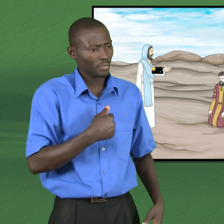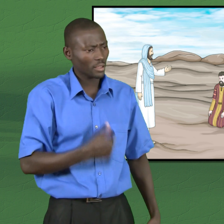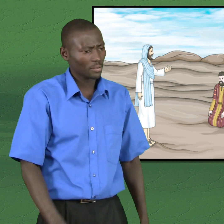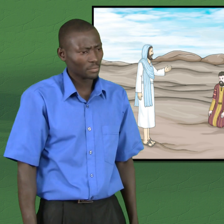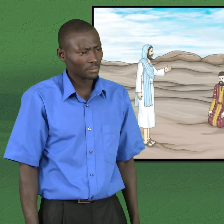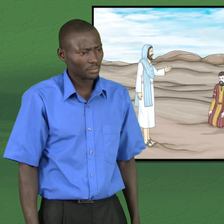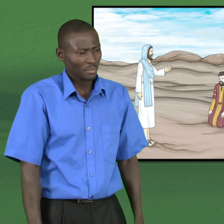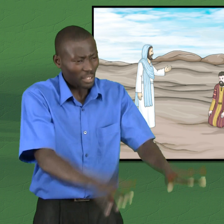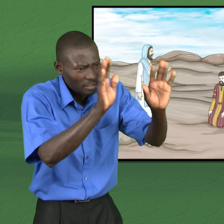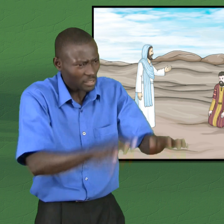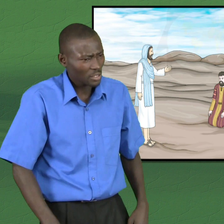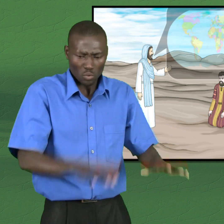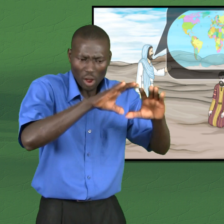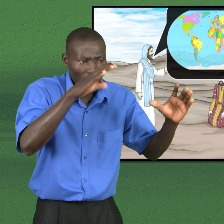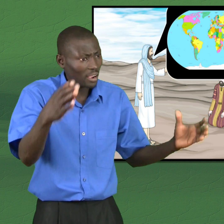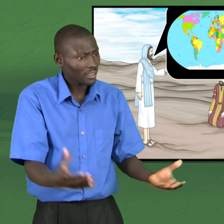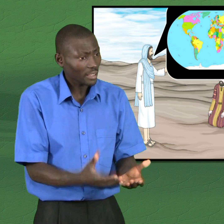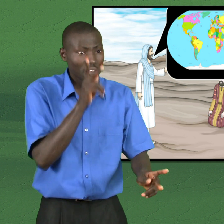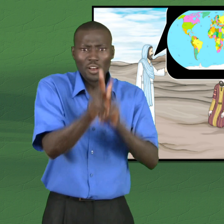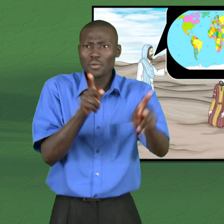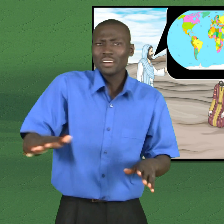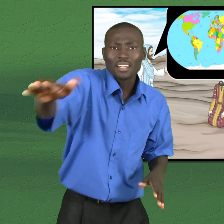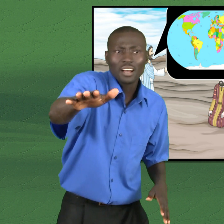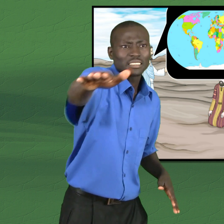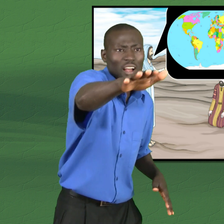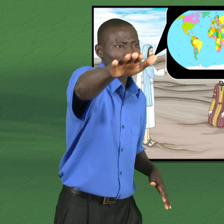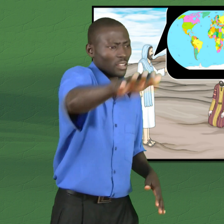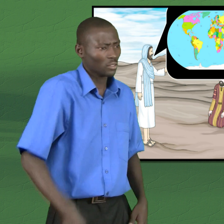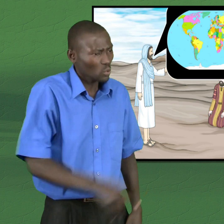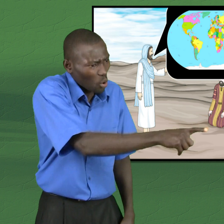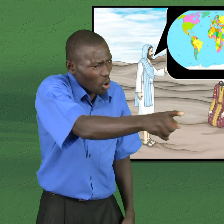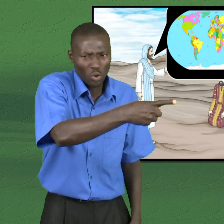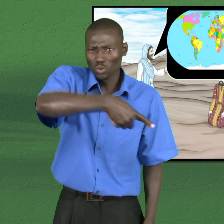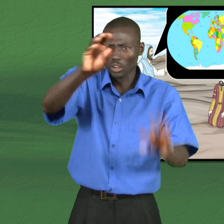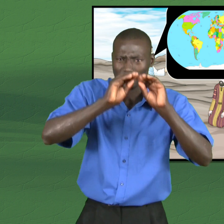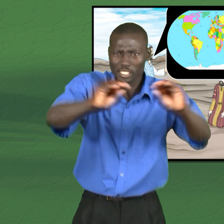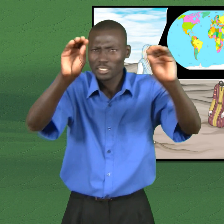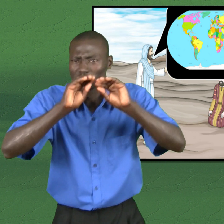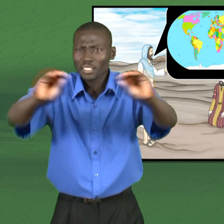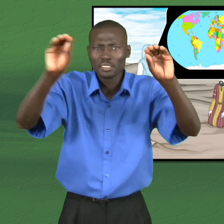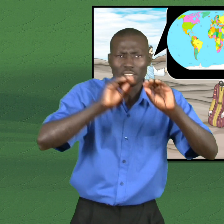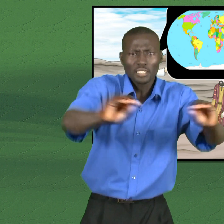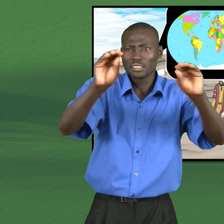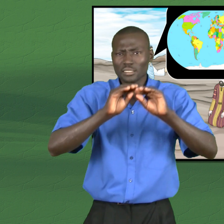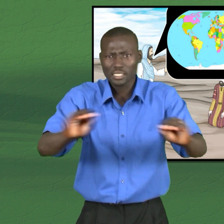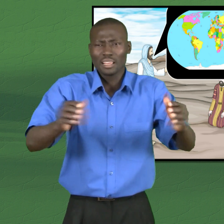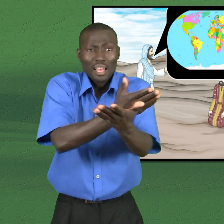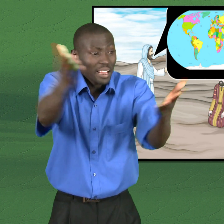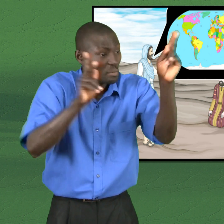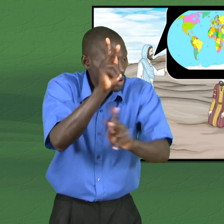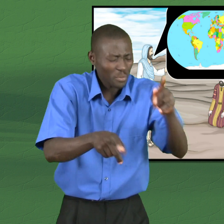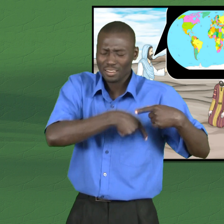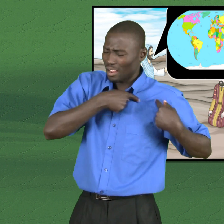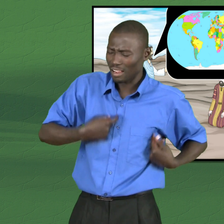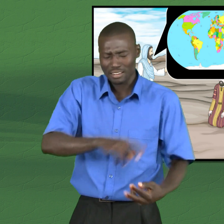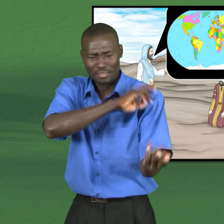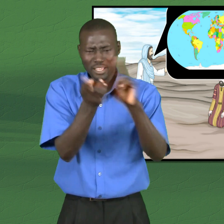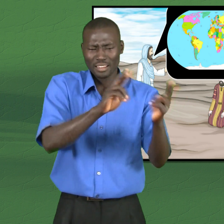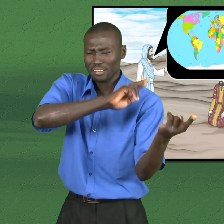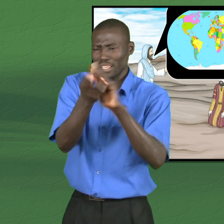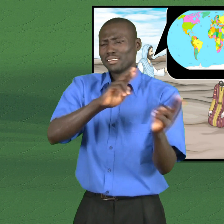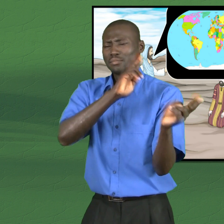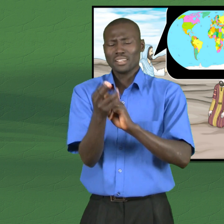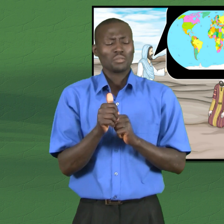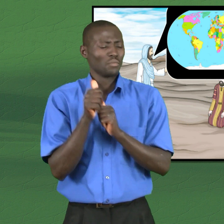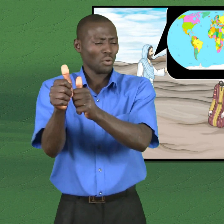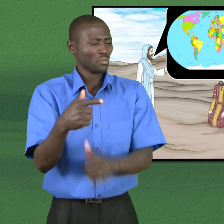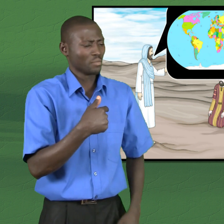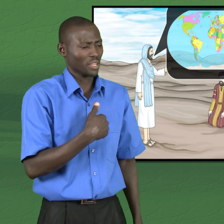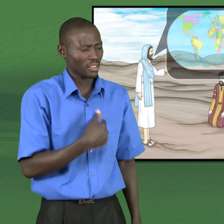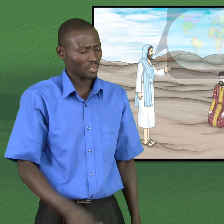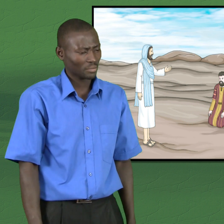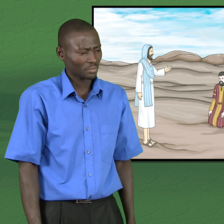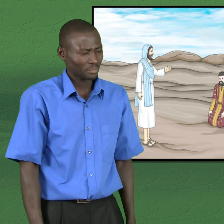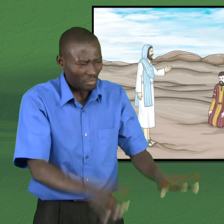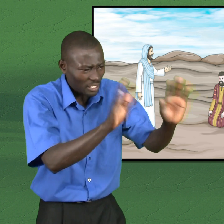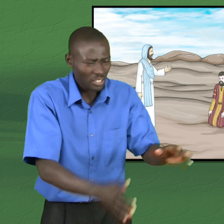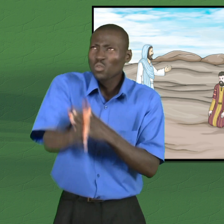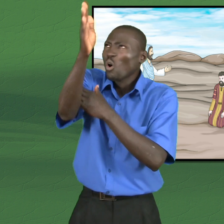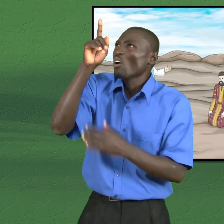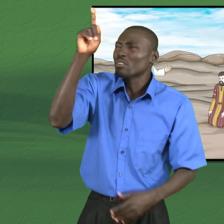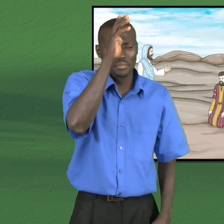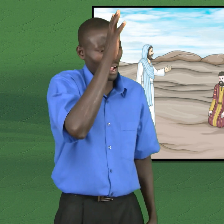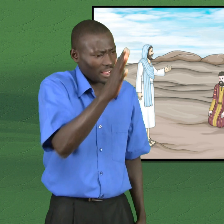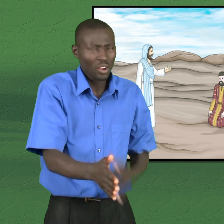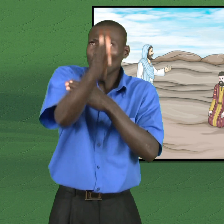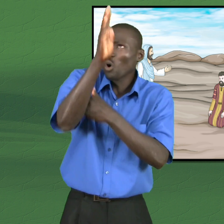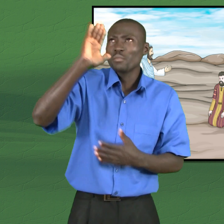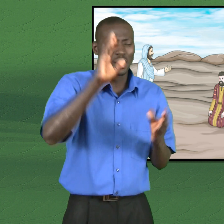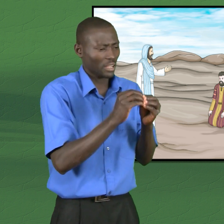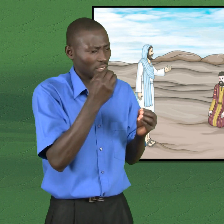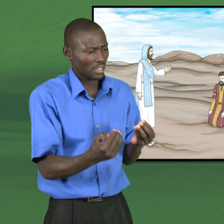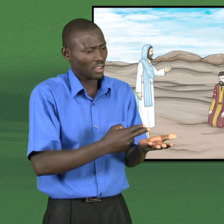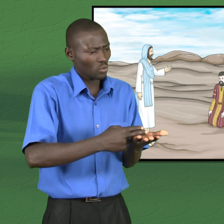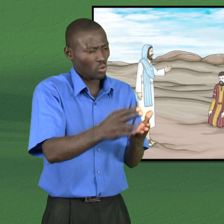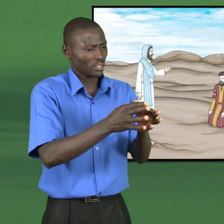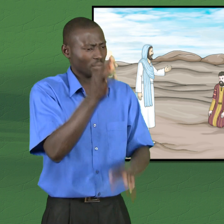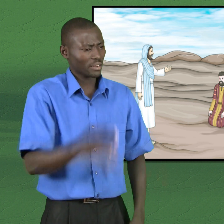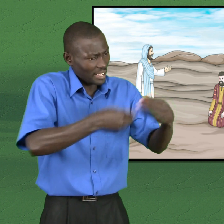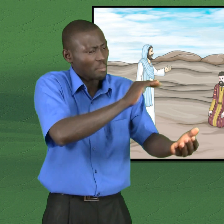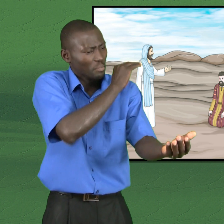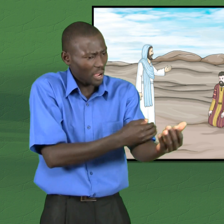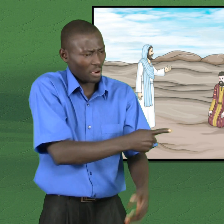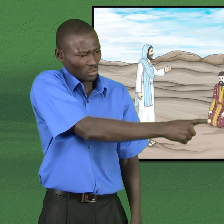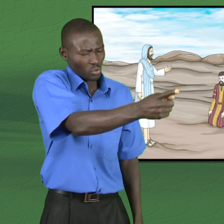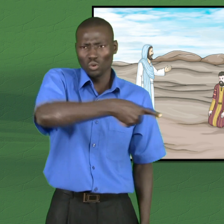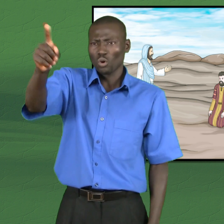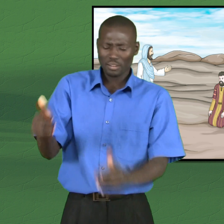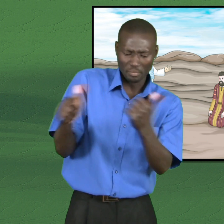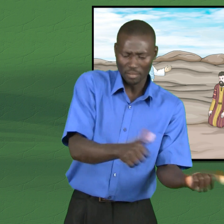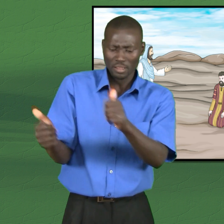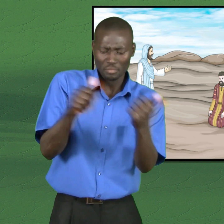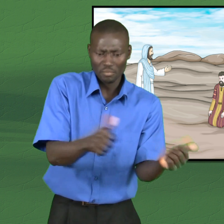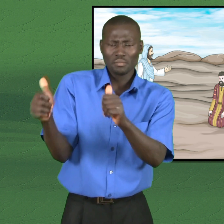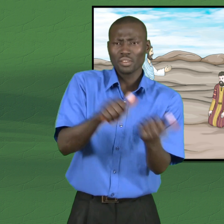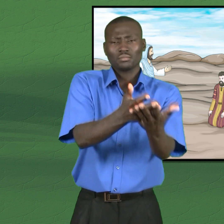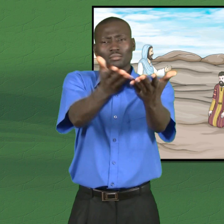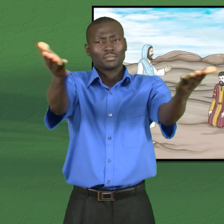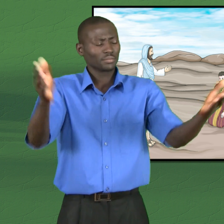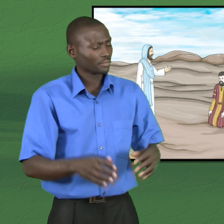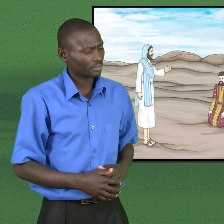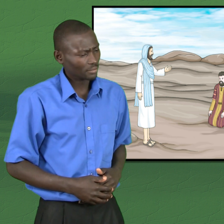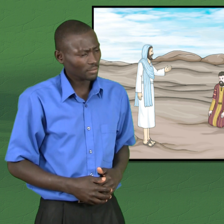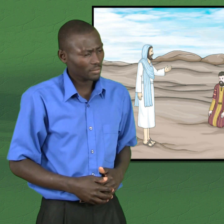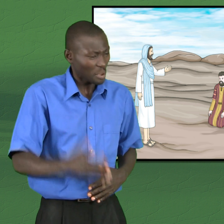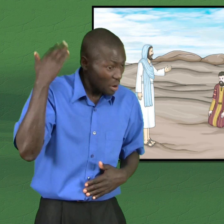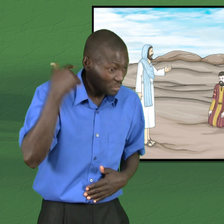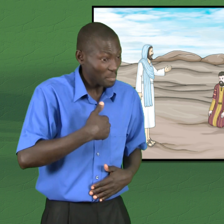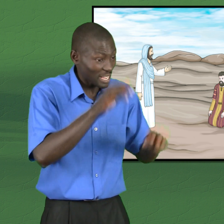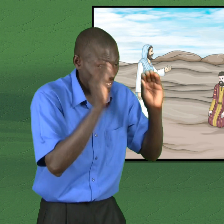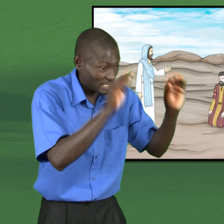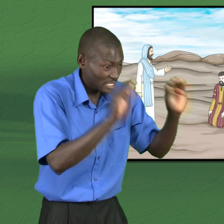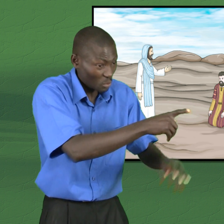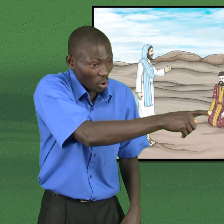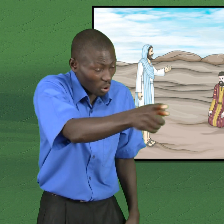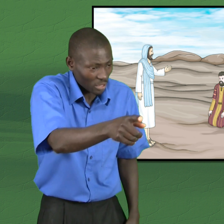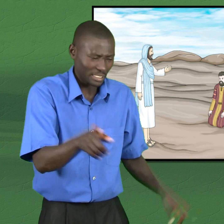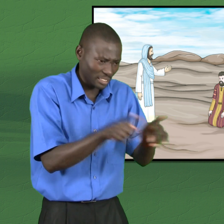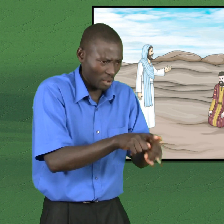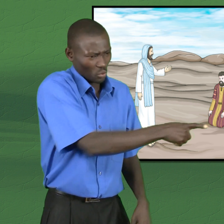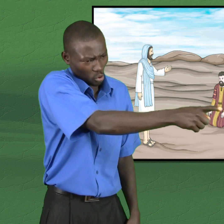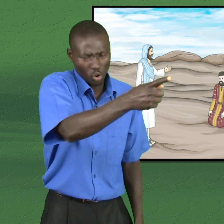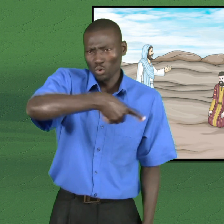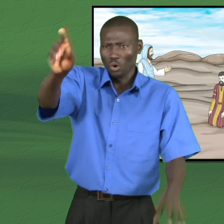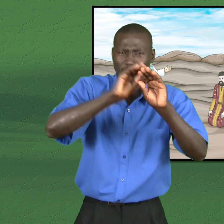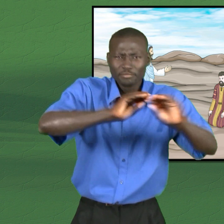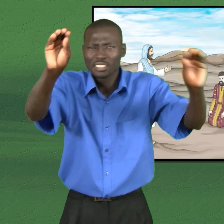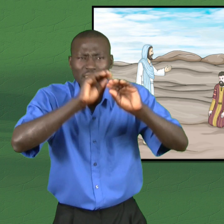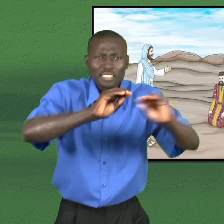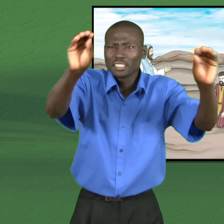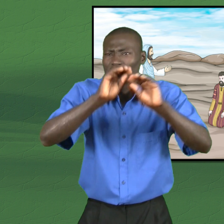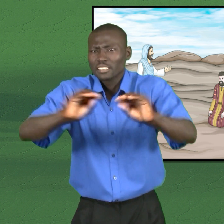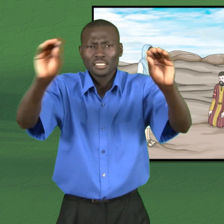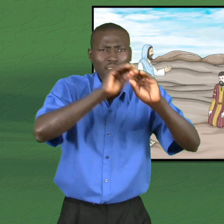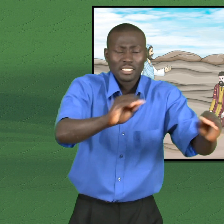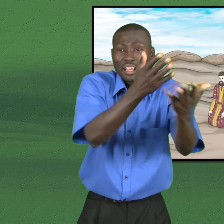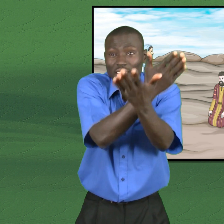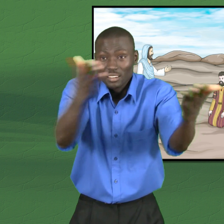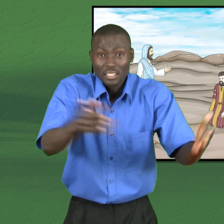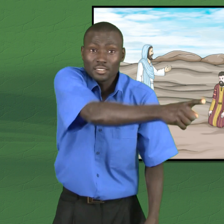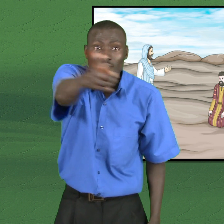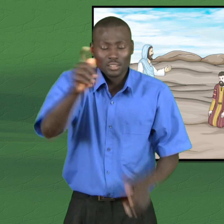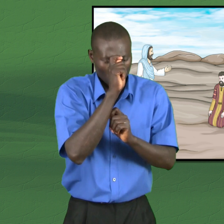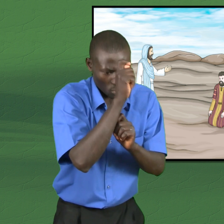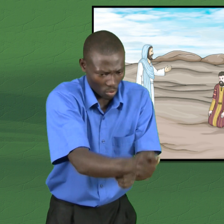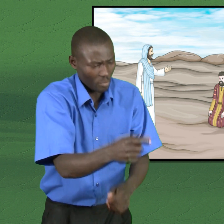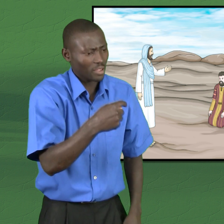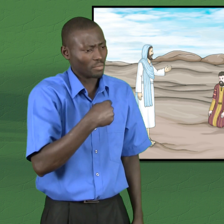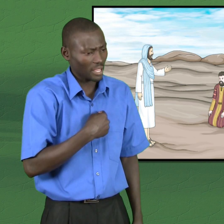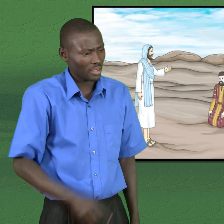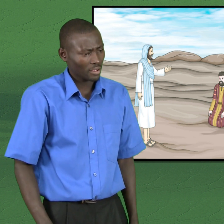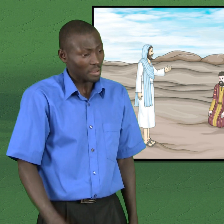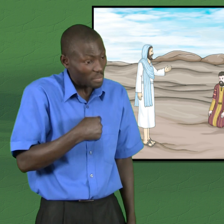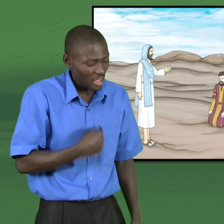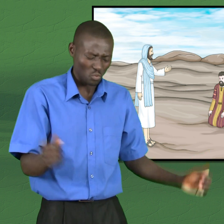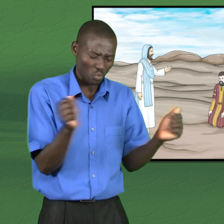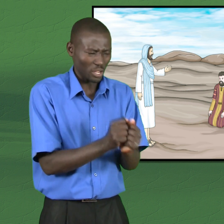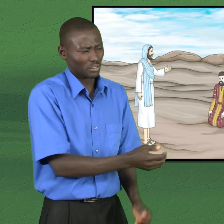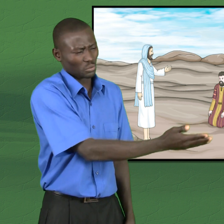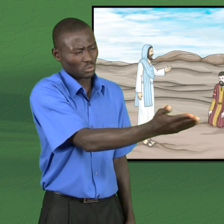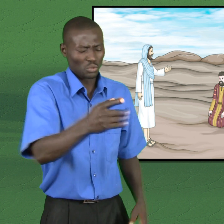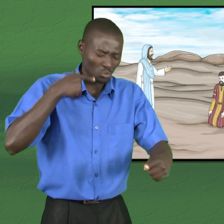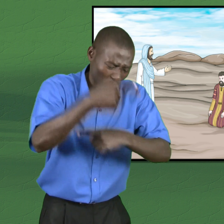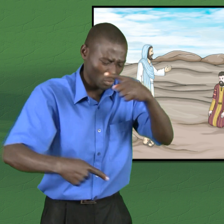Therefore go and make disciples of all nations, baptizing them in the name of the Father, and of the Son, and of the Holy Spirit, and teaching them to obey all that I have commanded you.